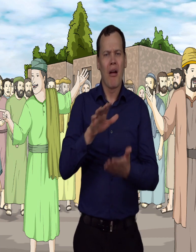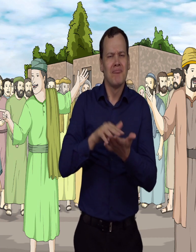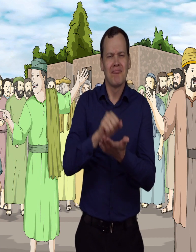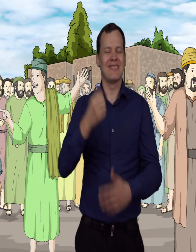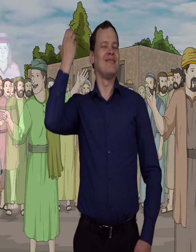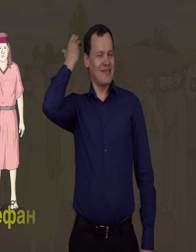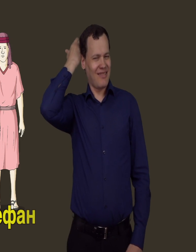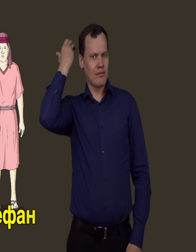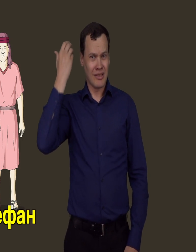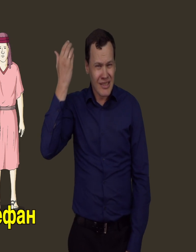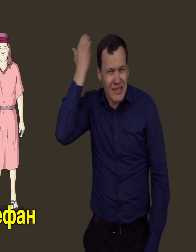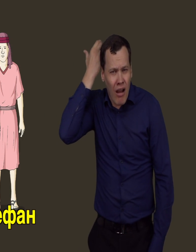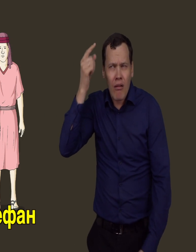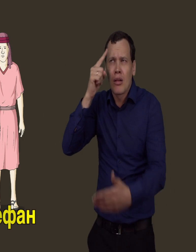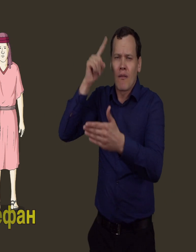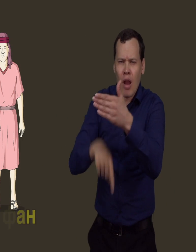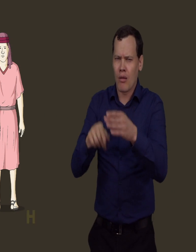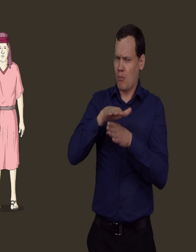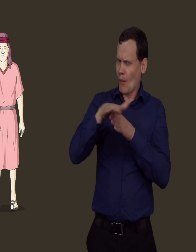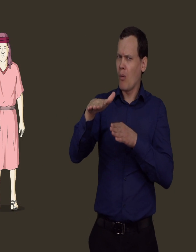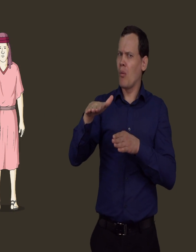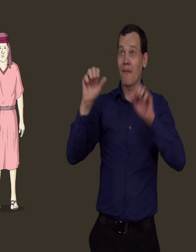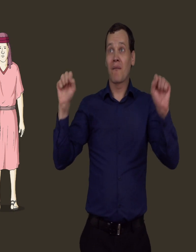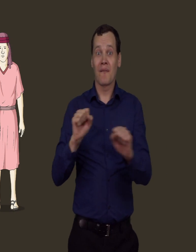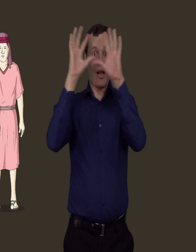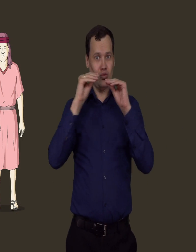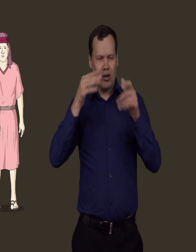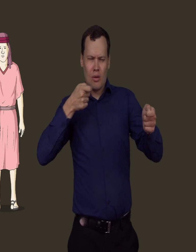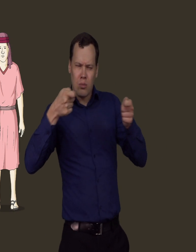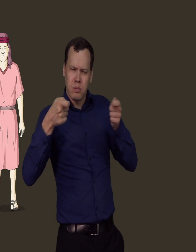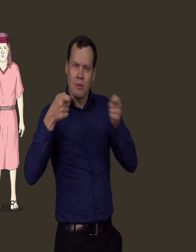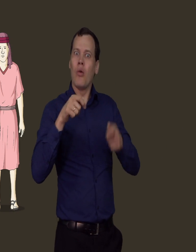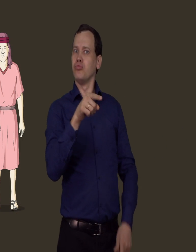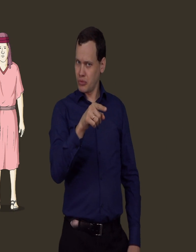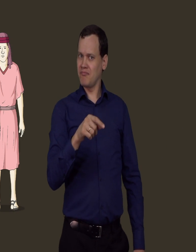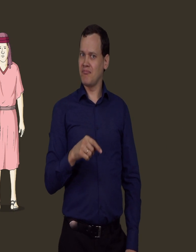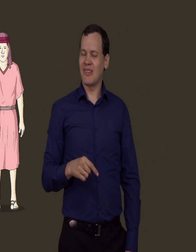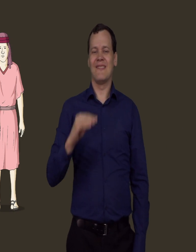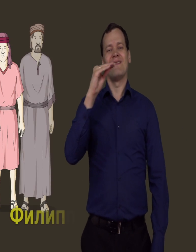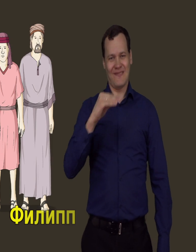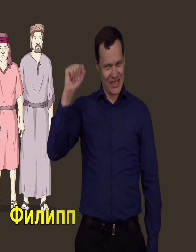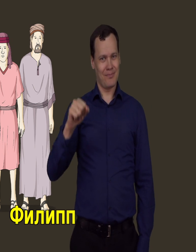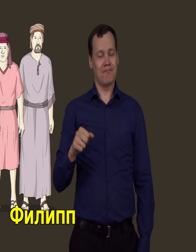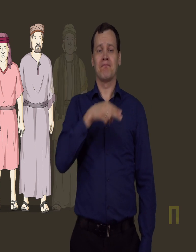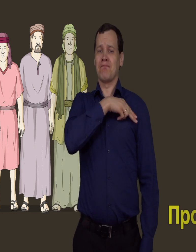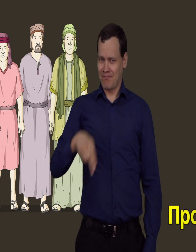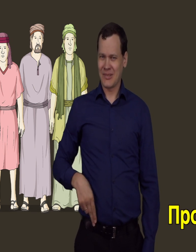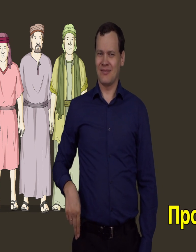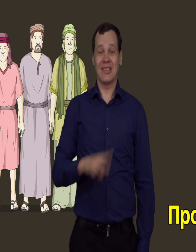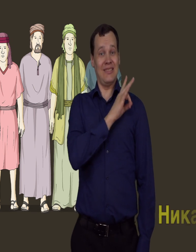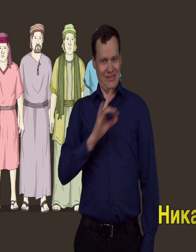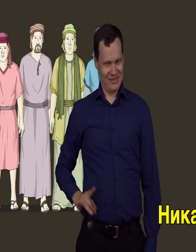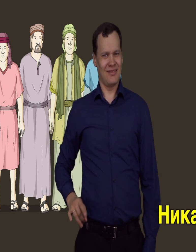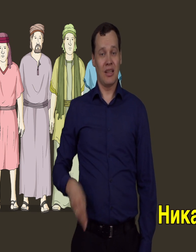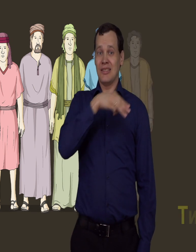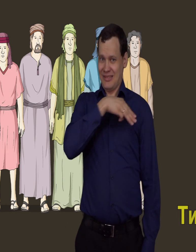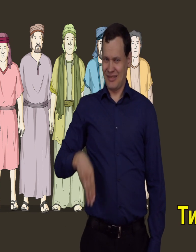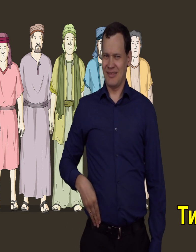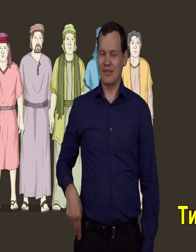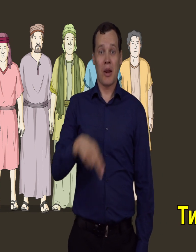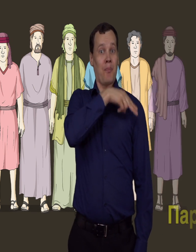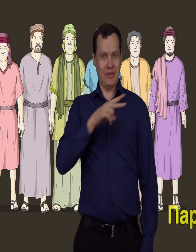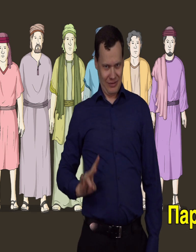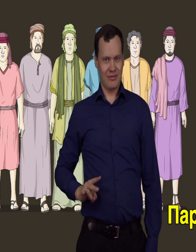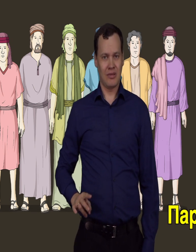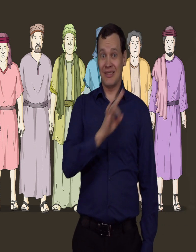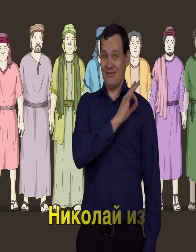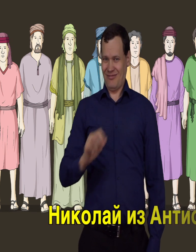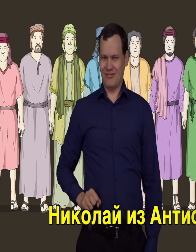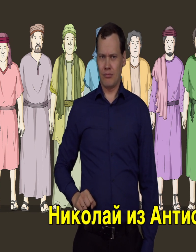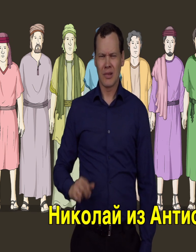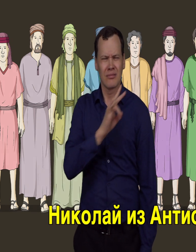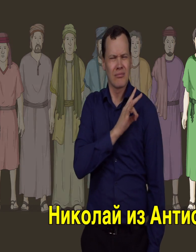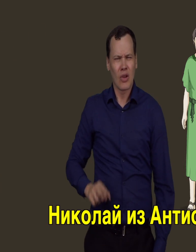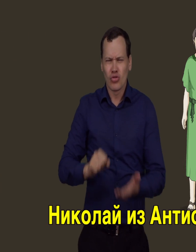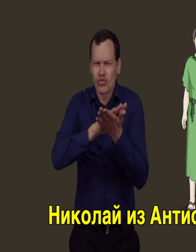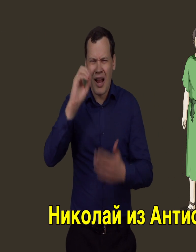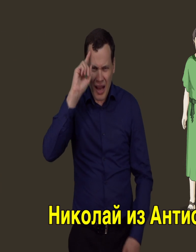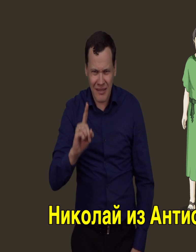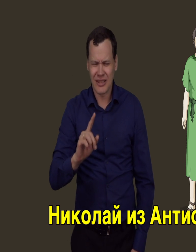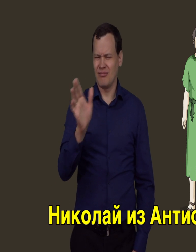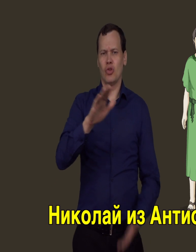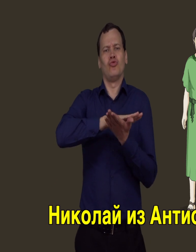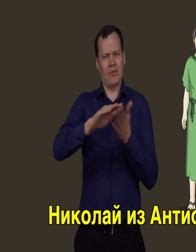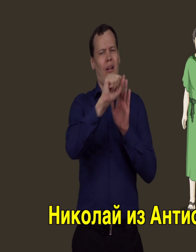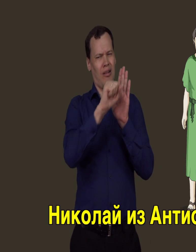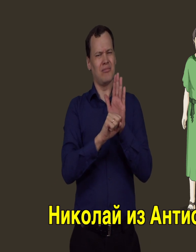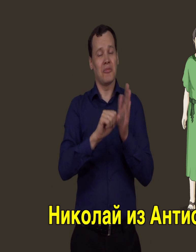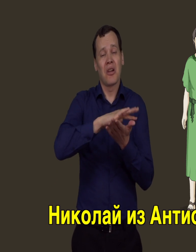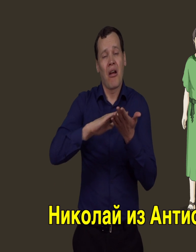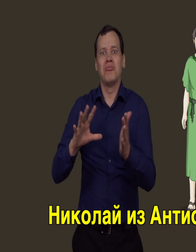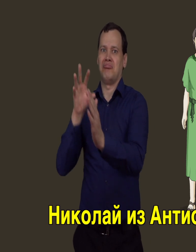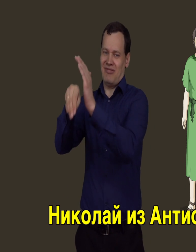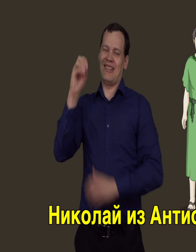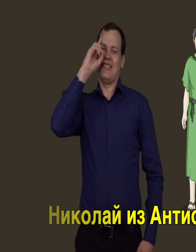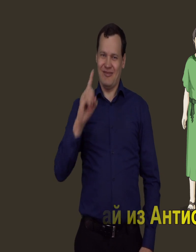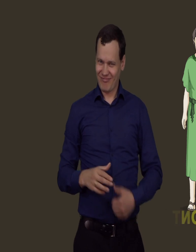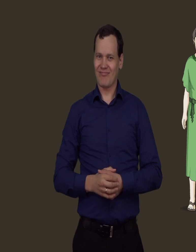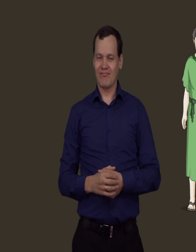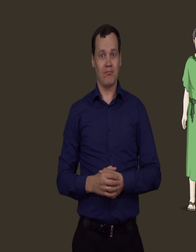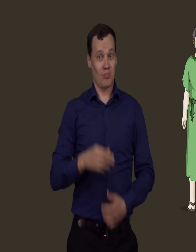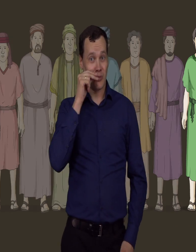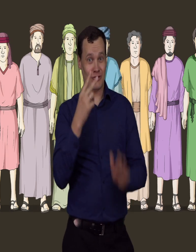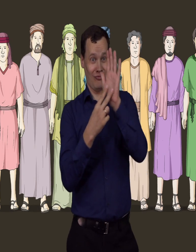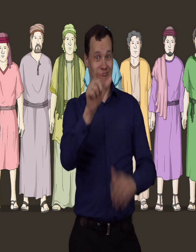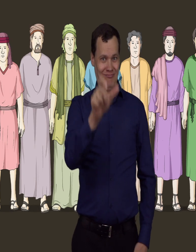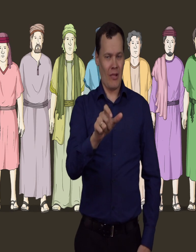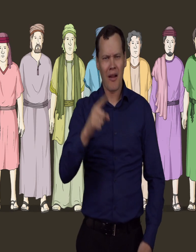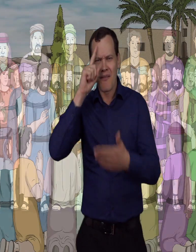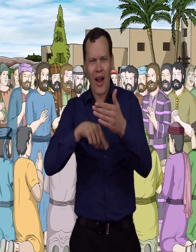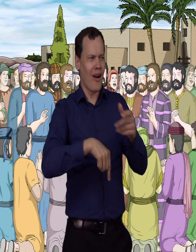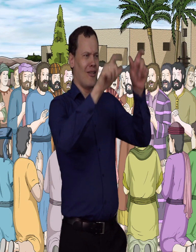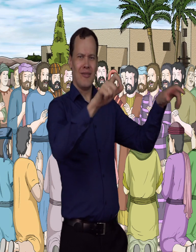They chose Stephen, a man full of faith and of the Holy Spirit, as well as Philip, Prochorus, Nicanor, Timon, Parmenas, and Nicolas from Antioch, a convert to Judaism.